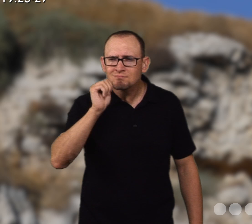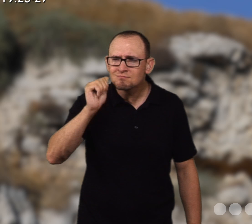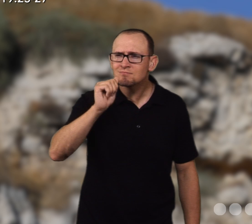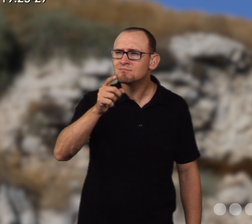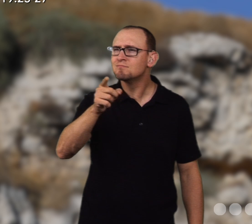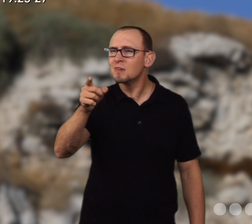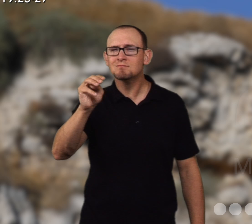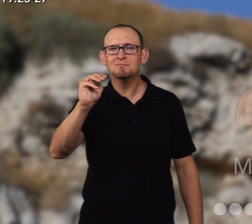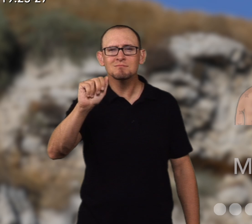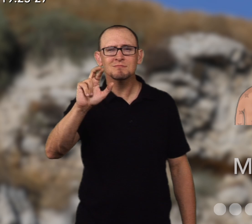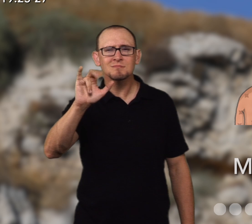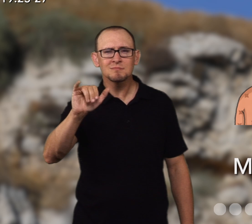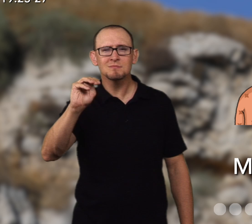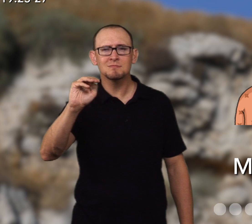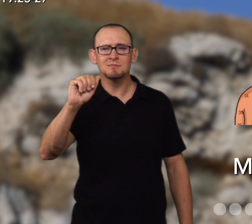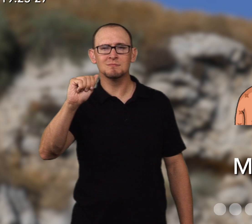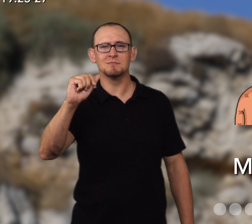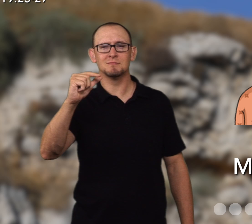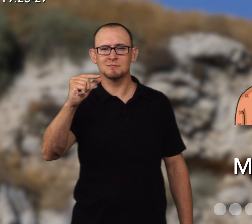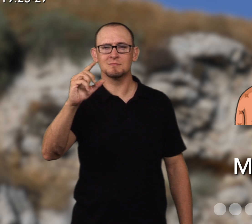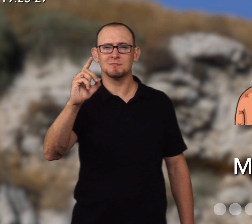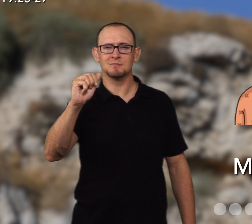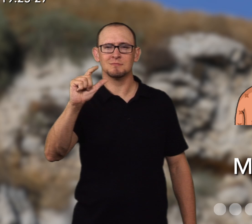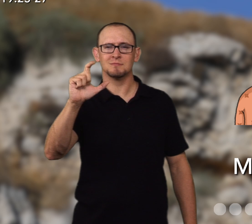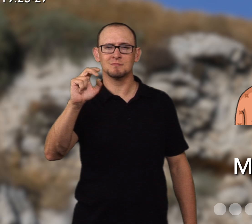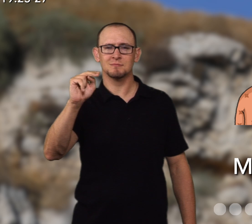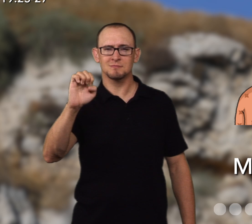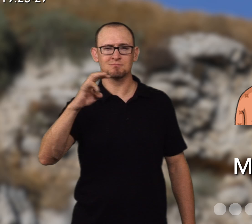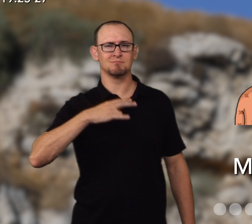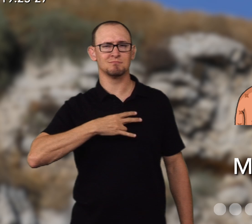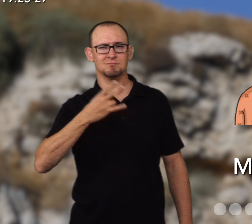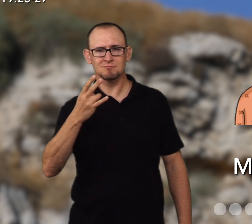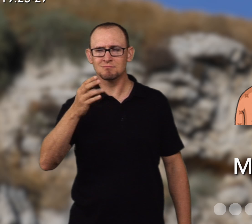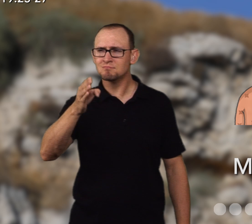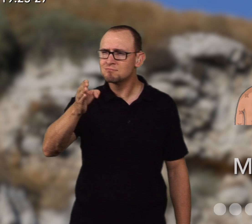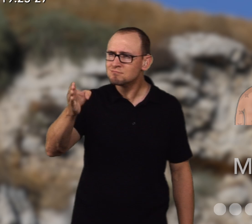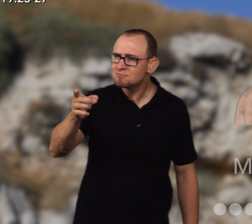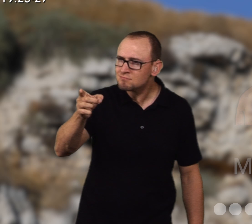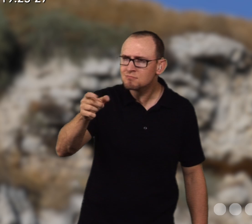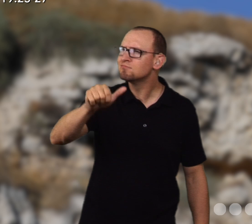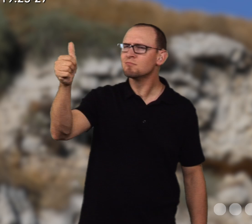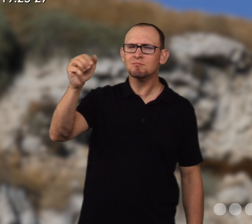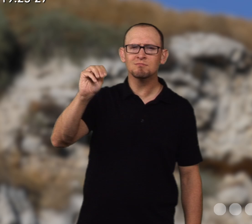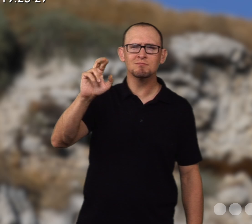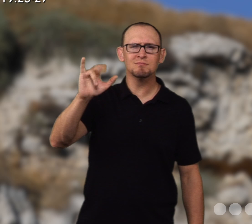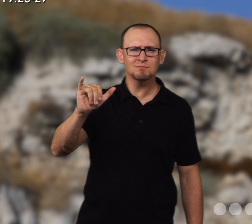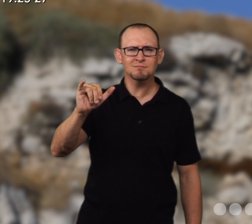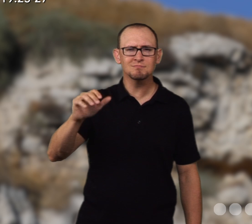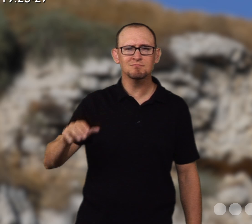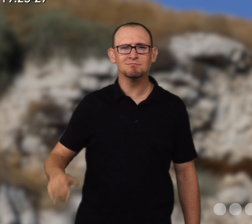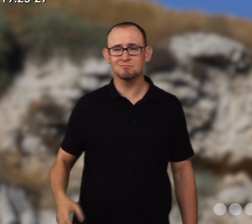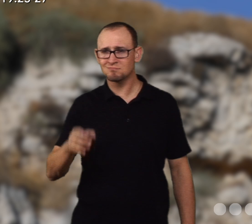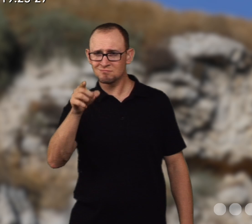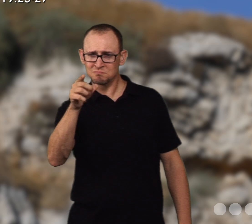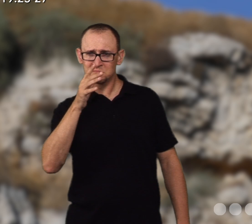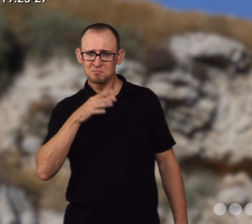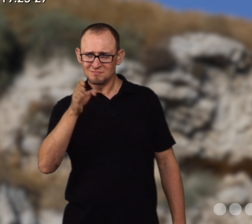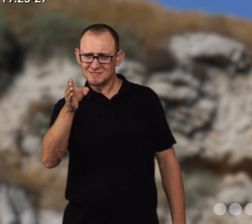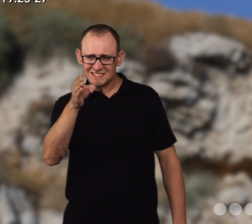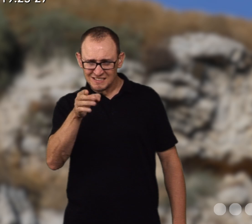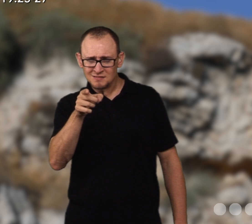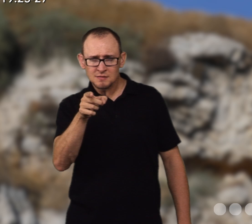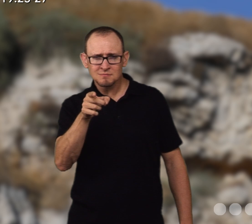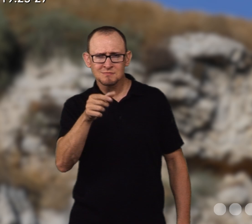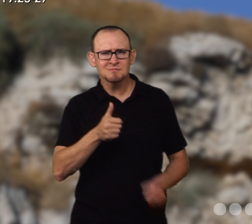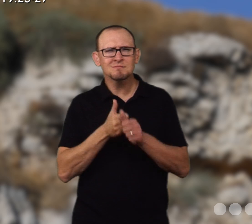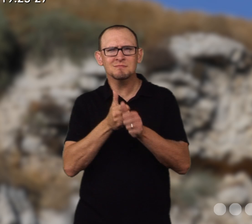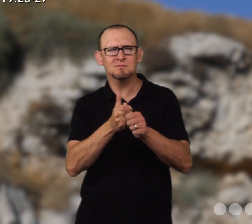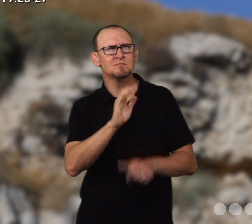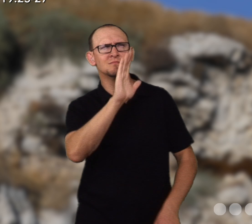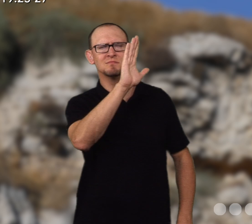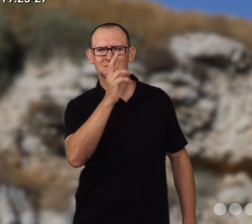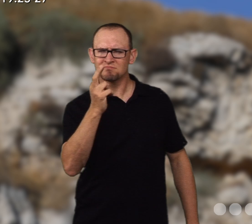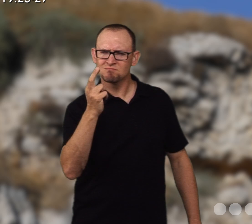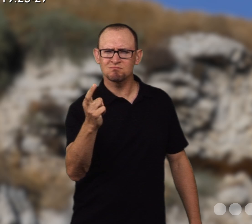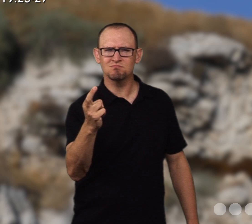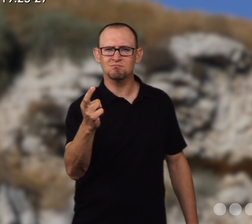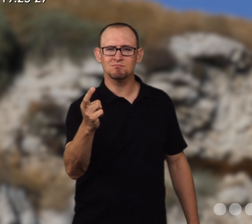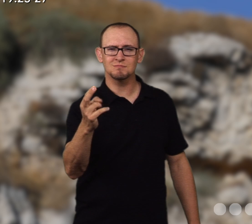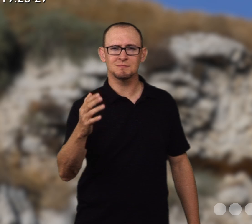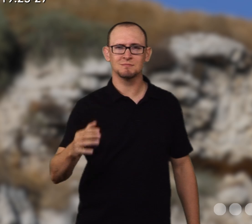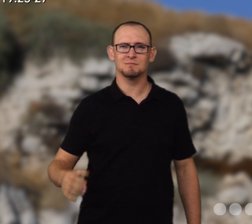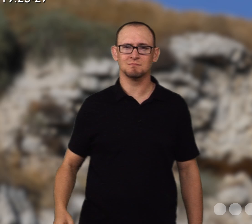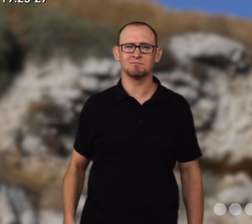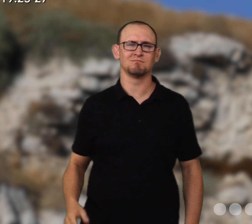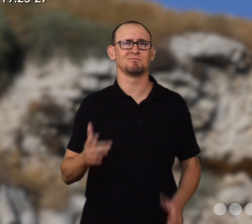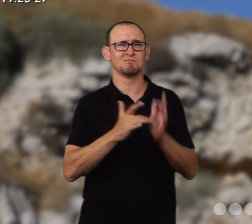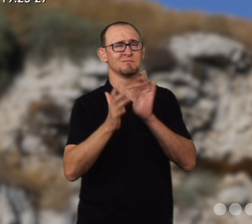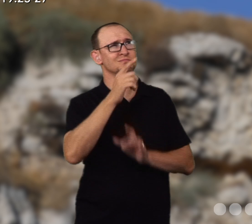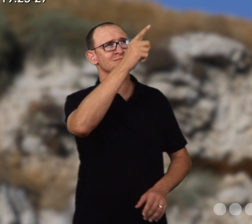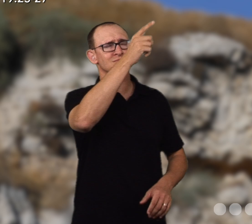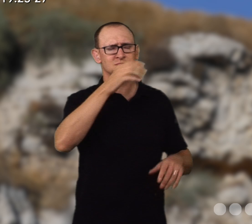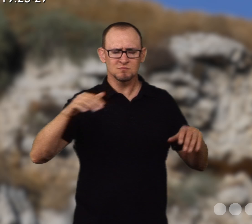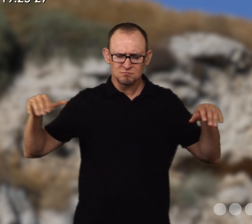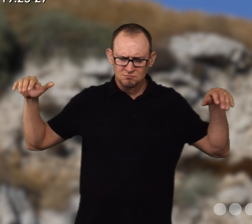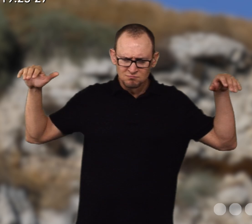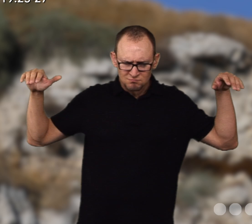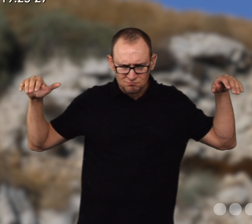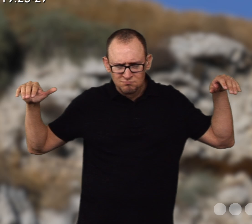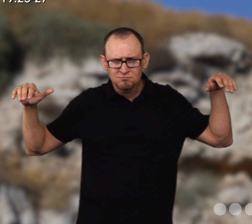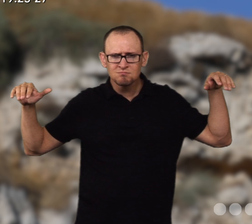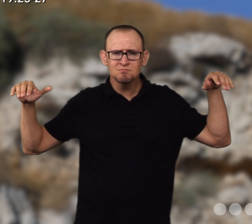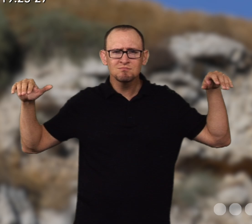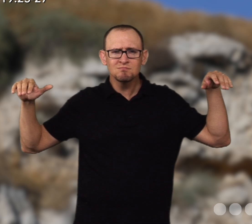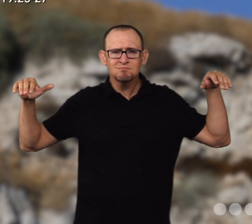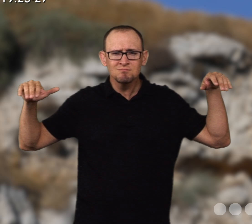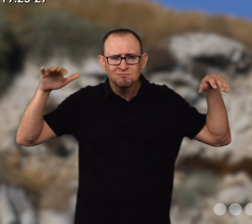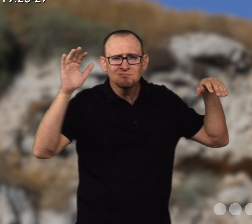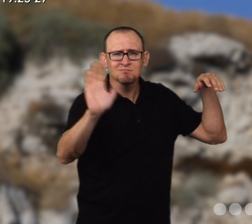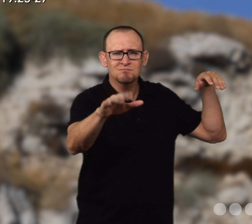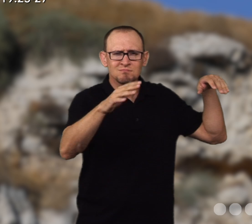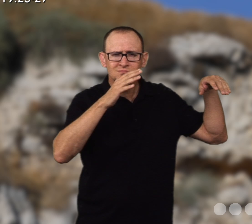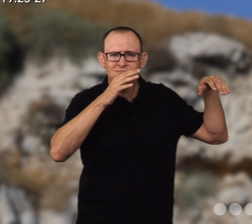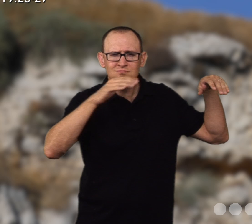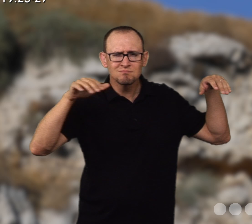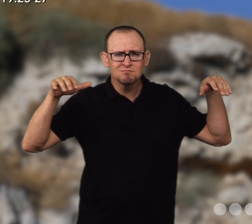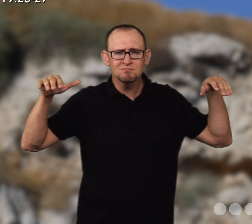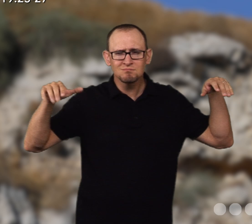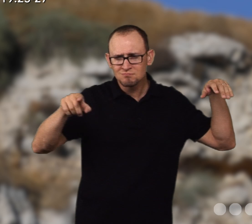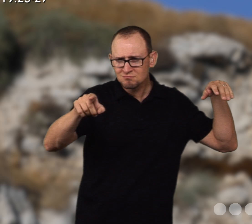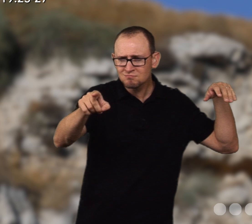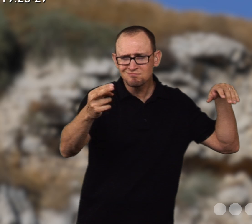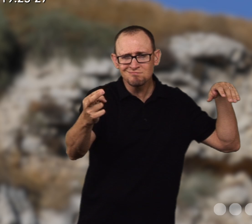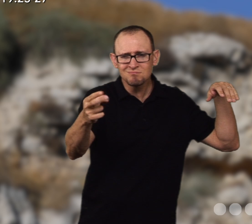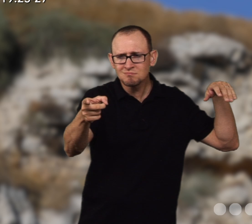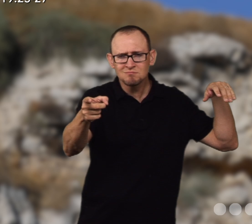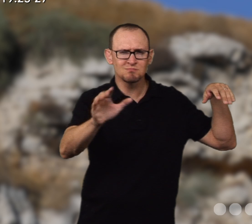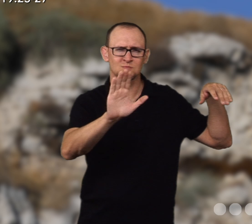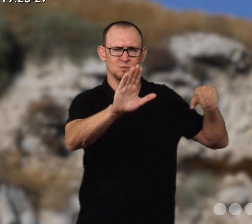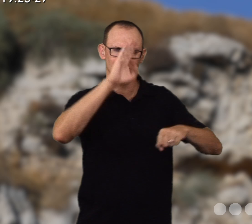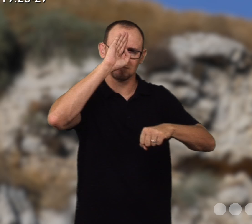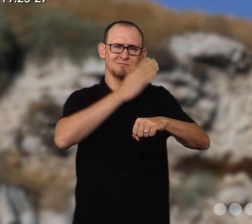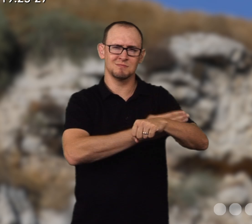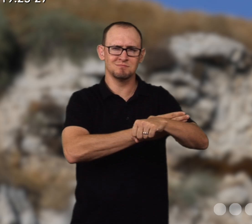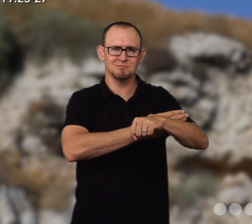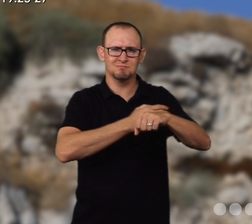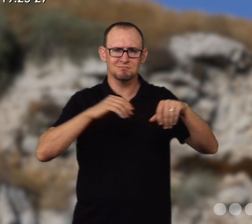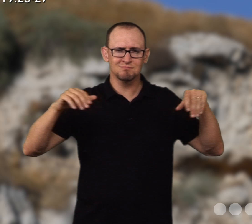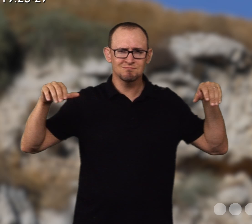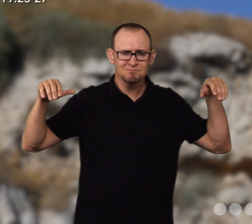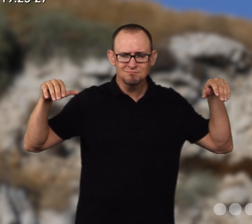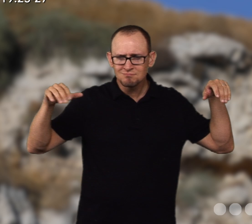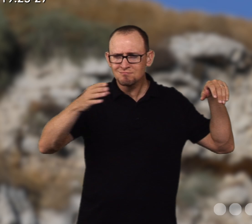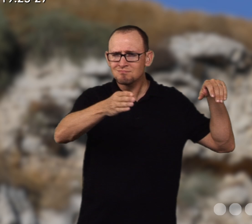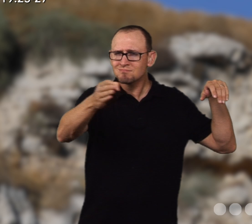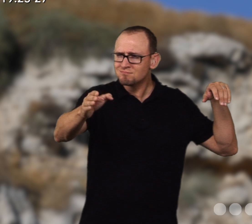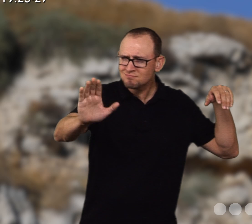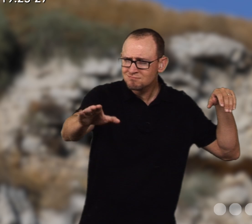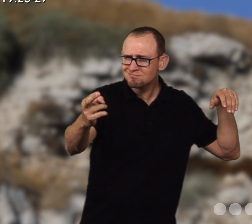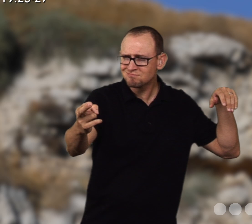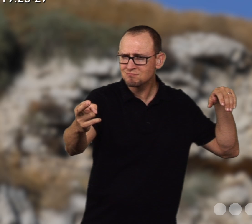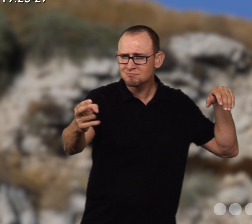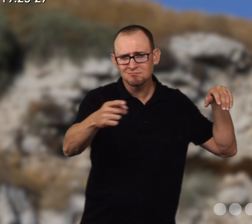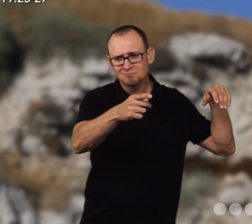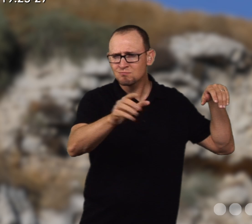When Jesus saw His mother and the disciple whom He loved standing nearby, He said to His mother, “Woman, here is your son.”